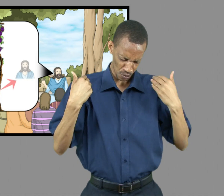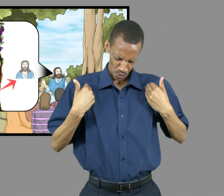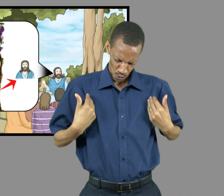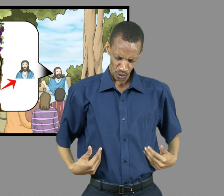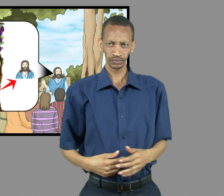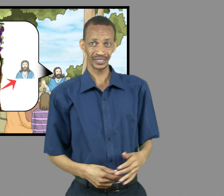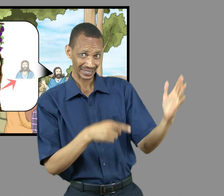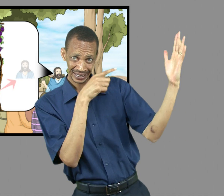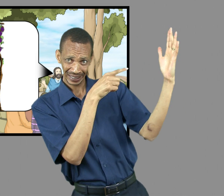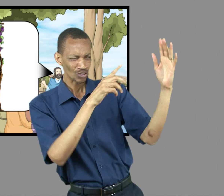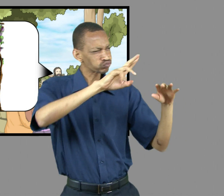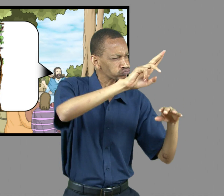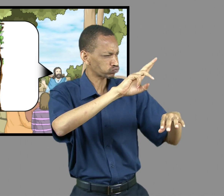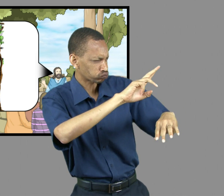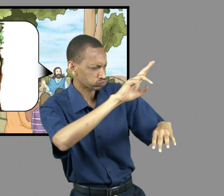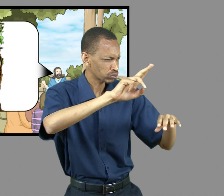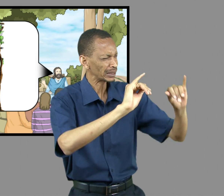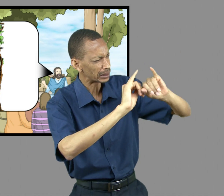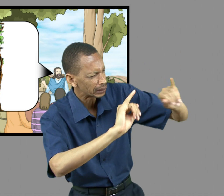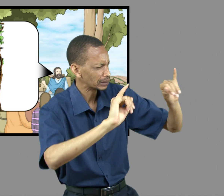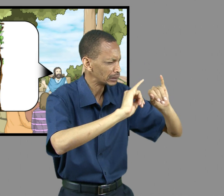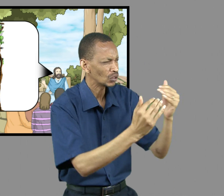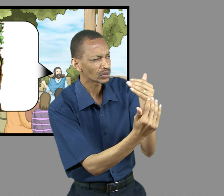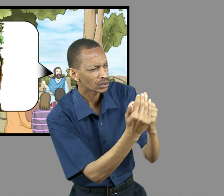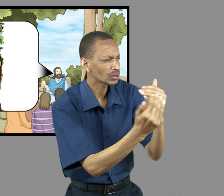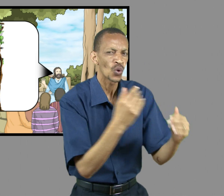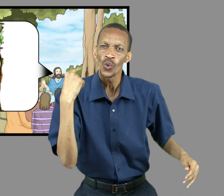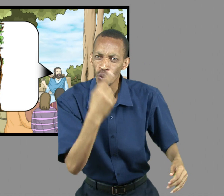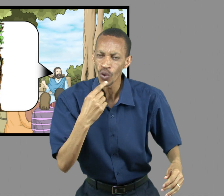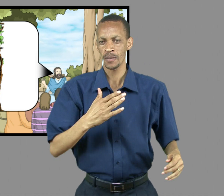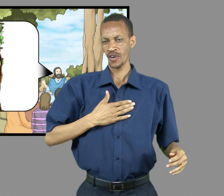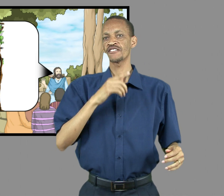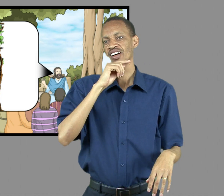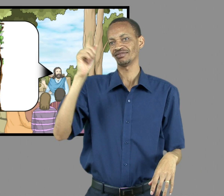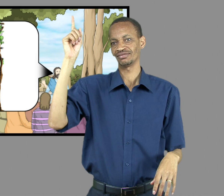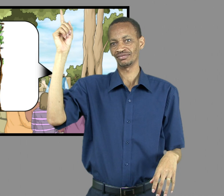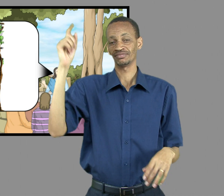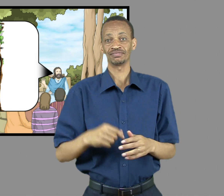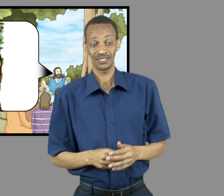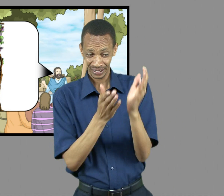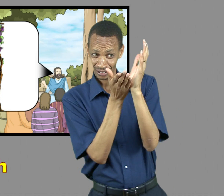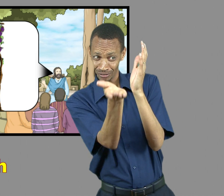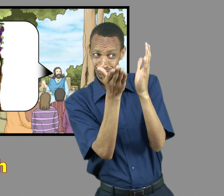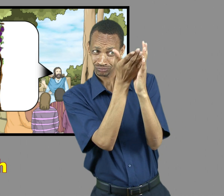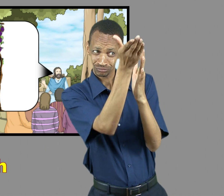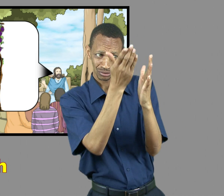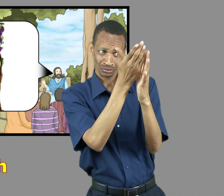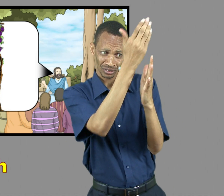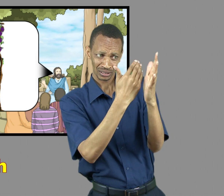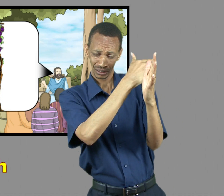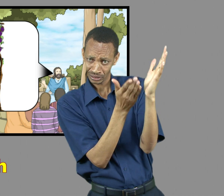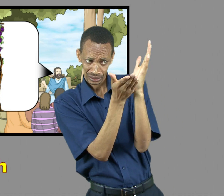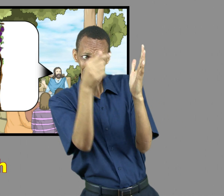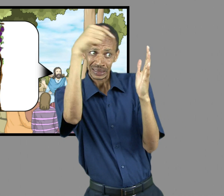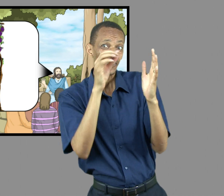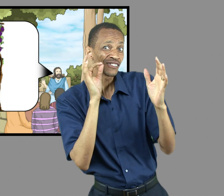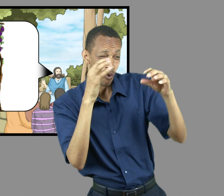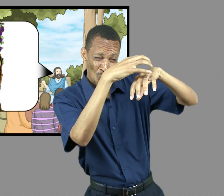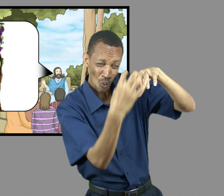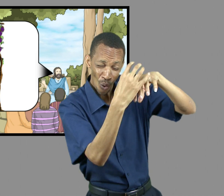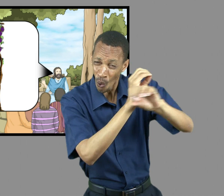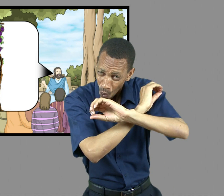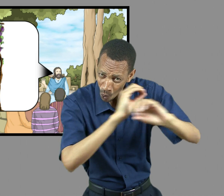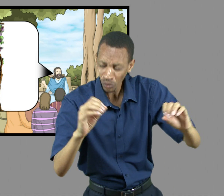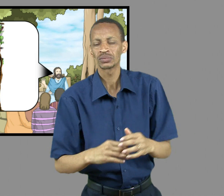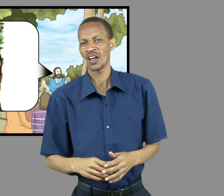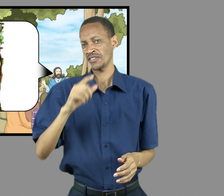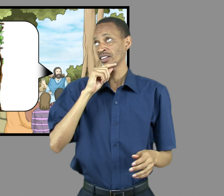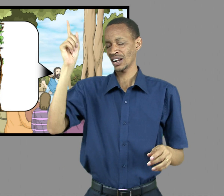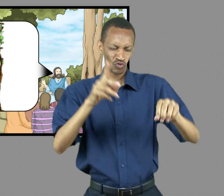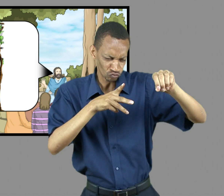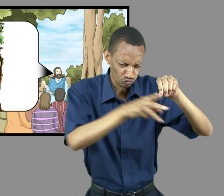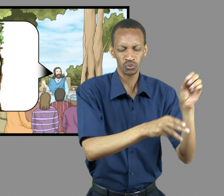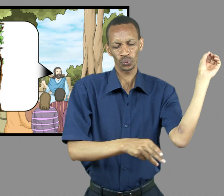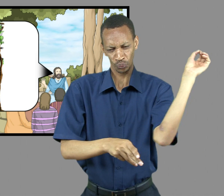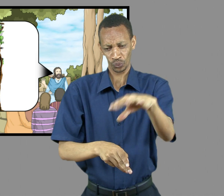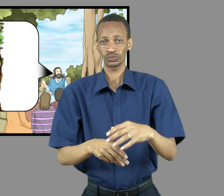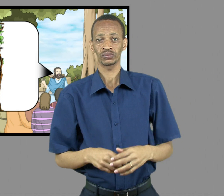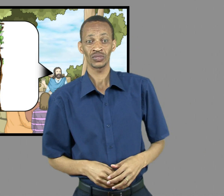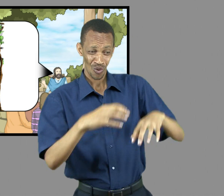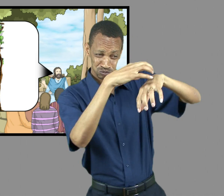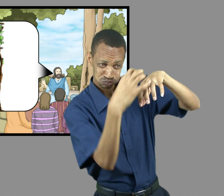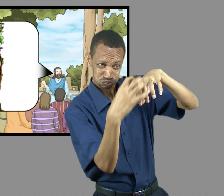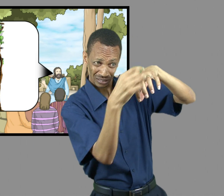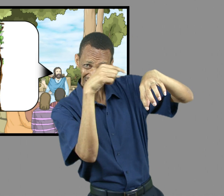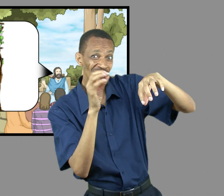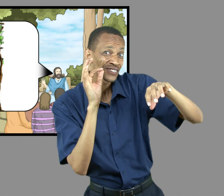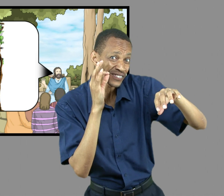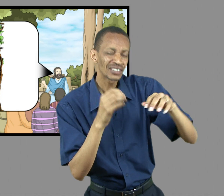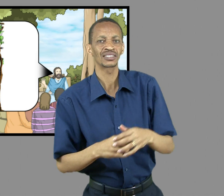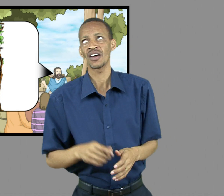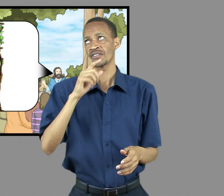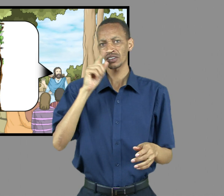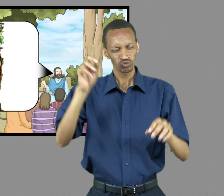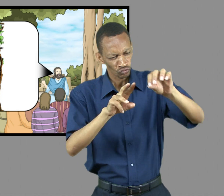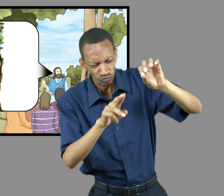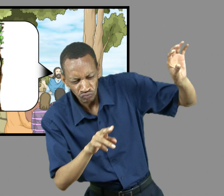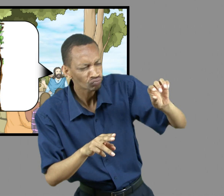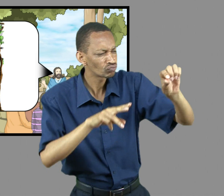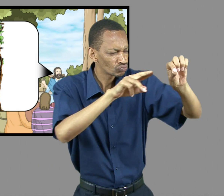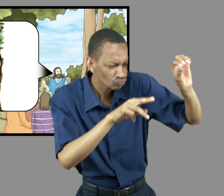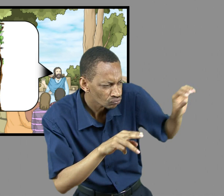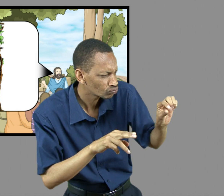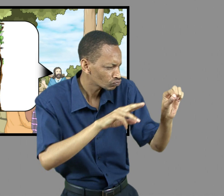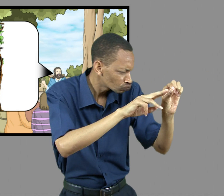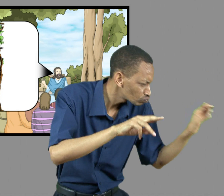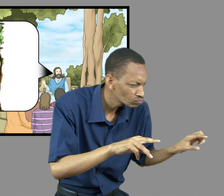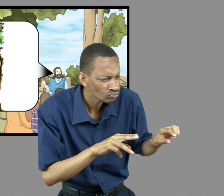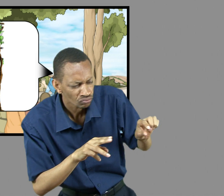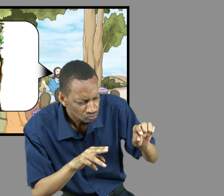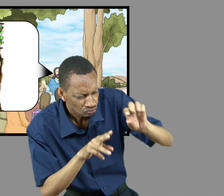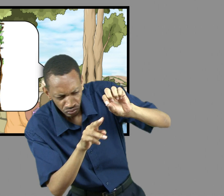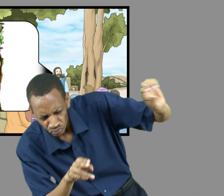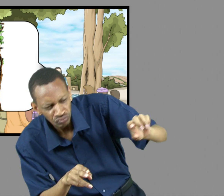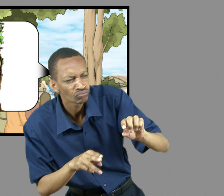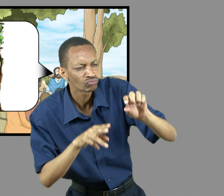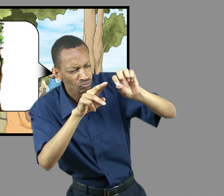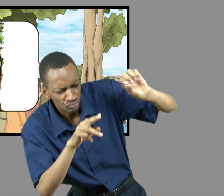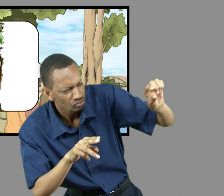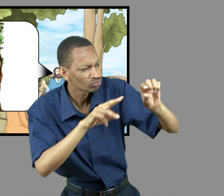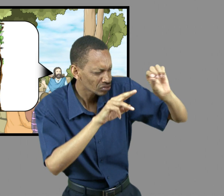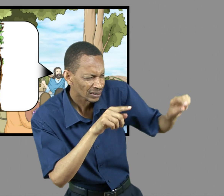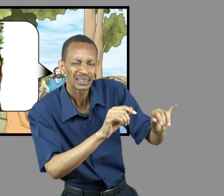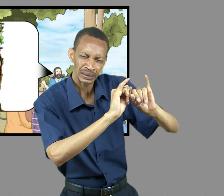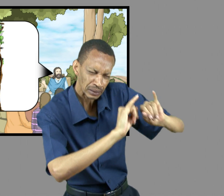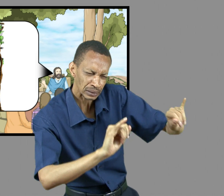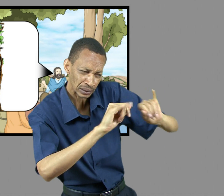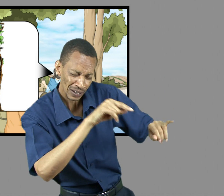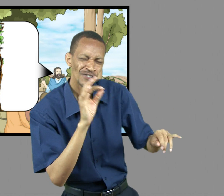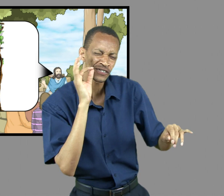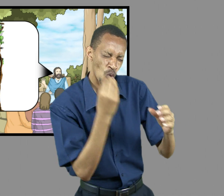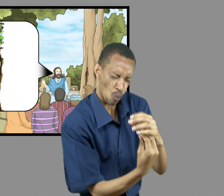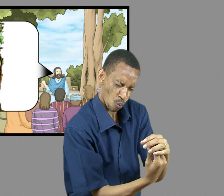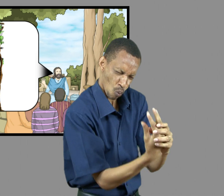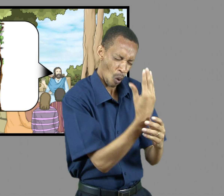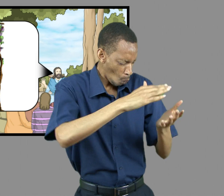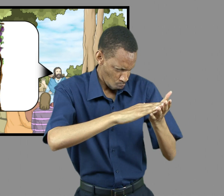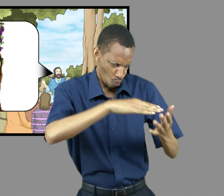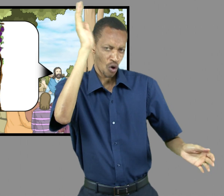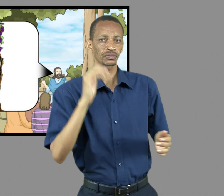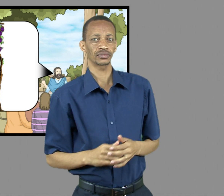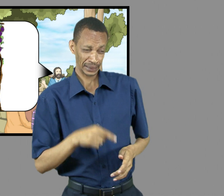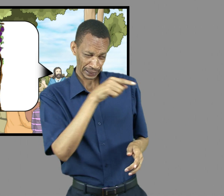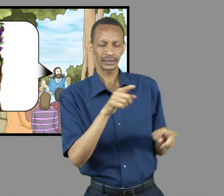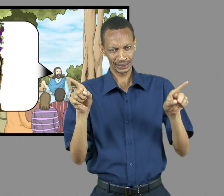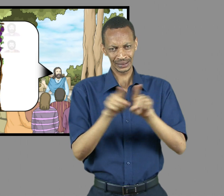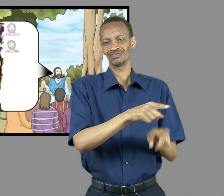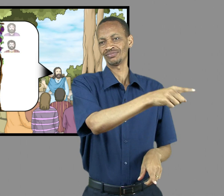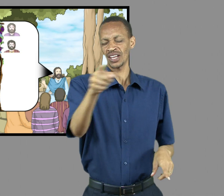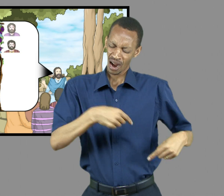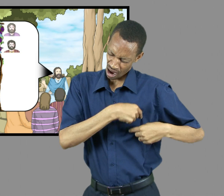He cuts off every branch in Me that bears no fruit, and every branch that does bear fruit, He prunes to make it even more fruitful.